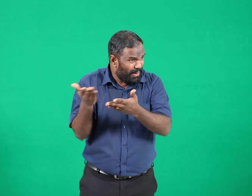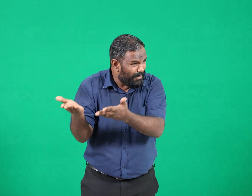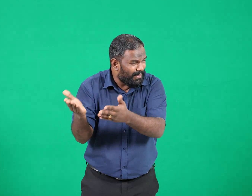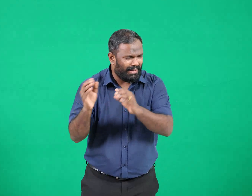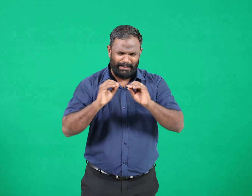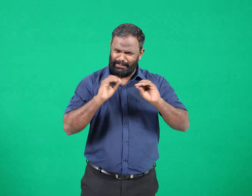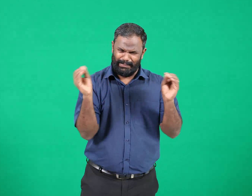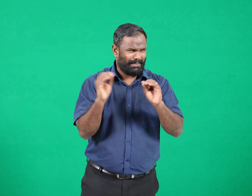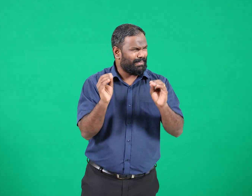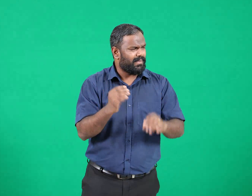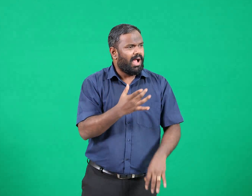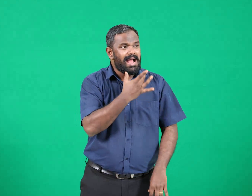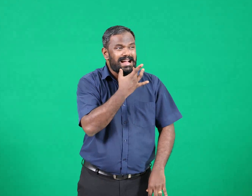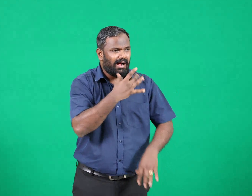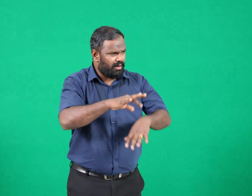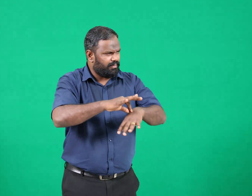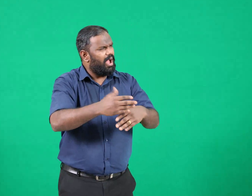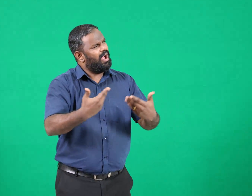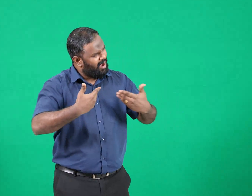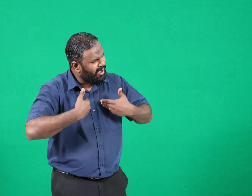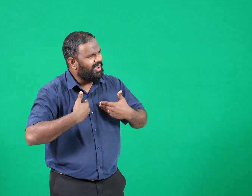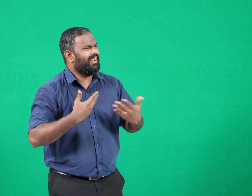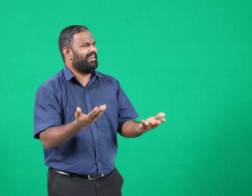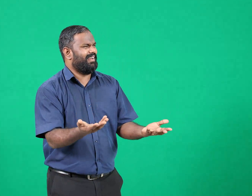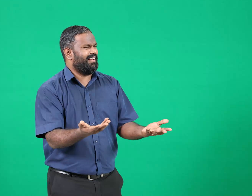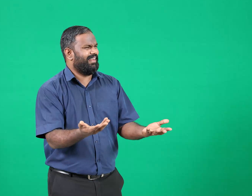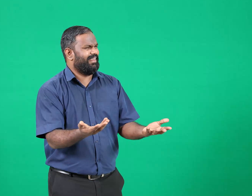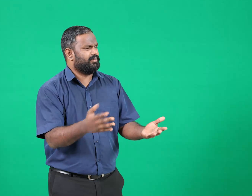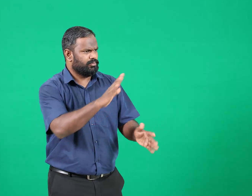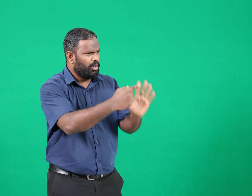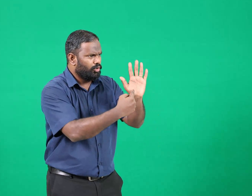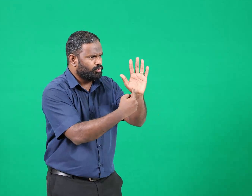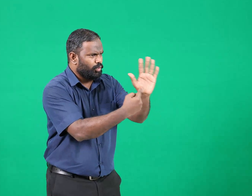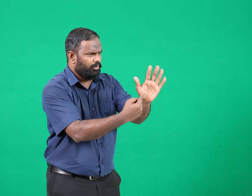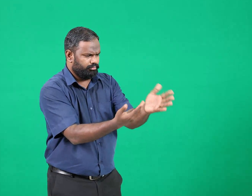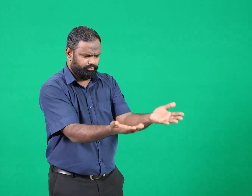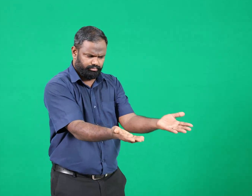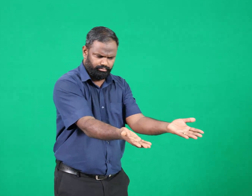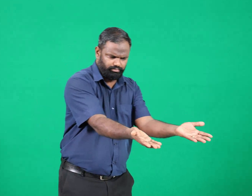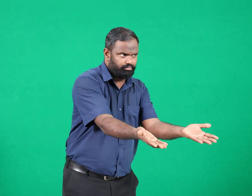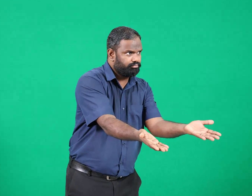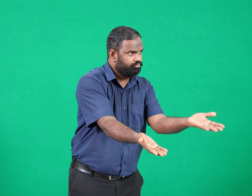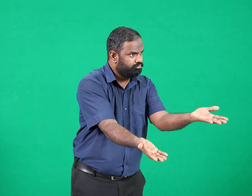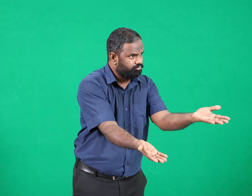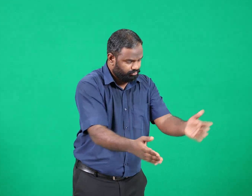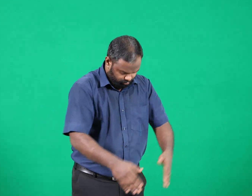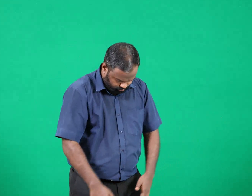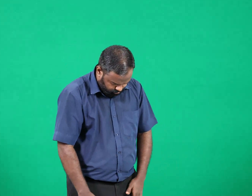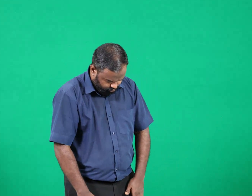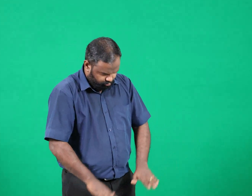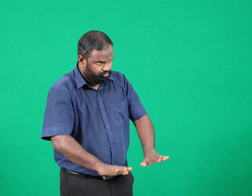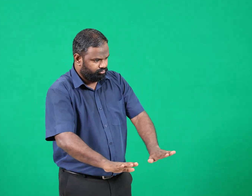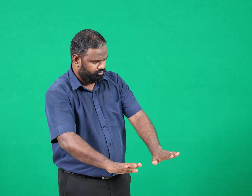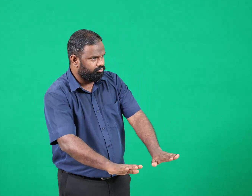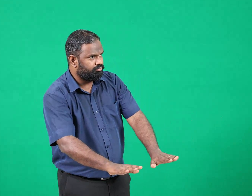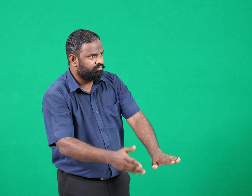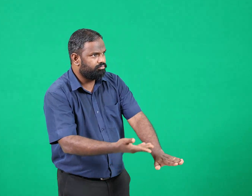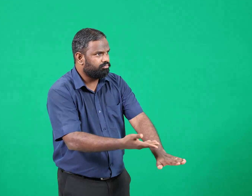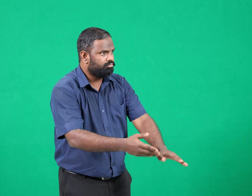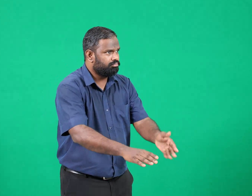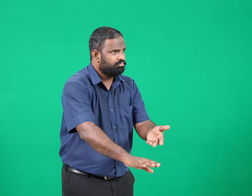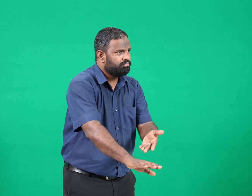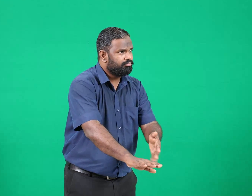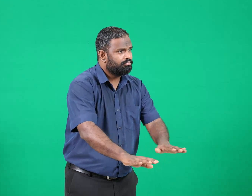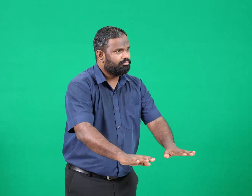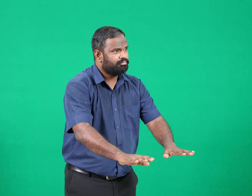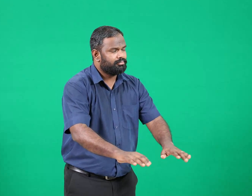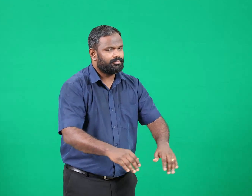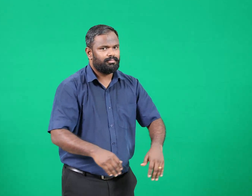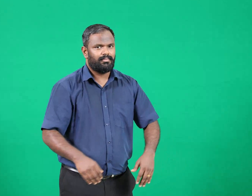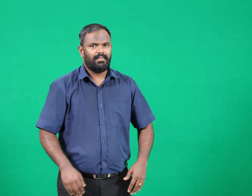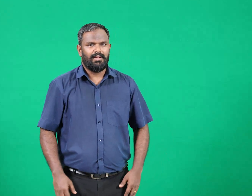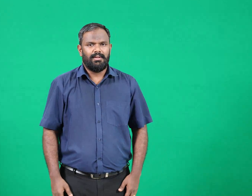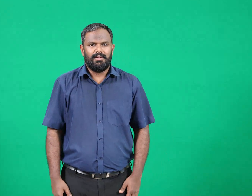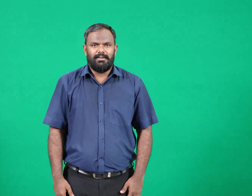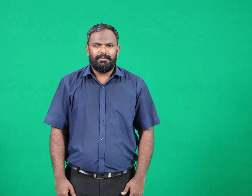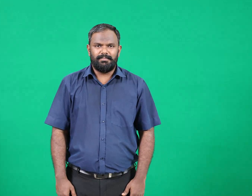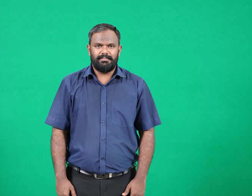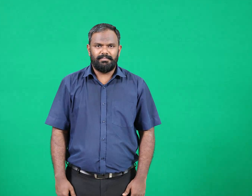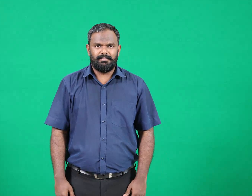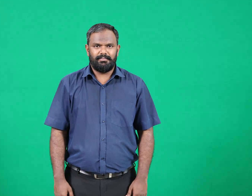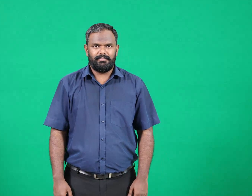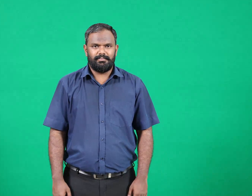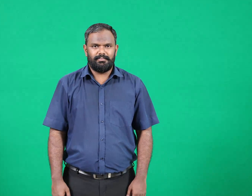And when He had said this, He showed them His hands and feet.